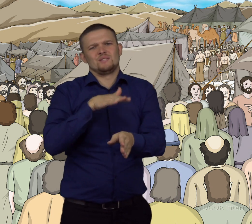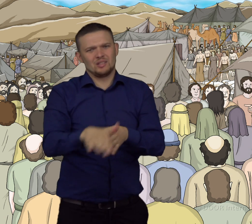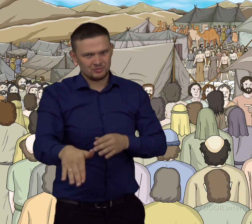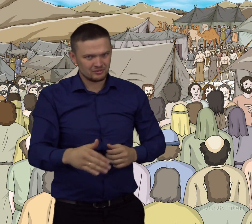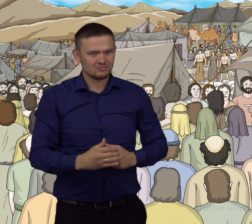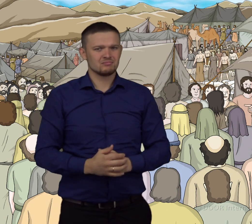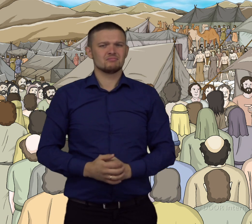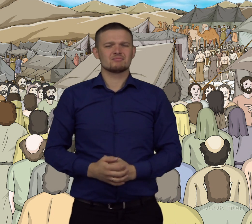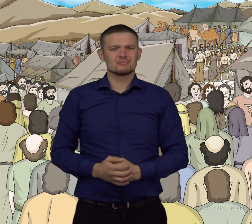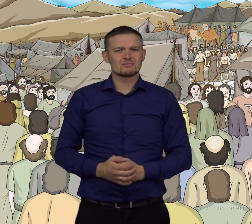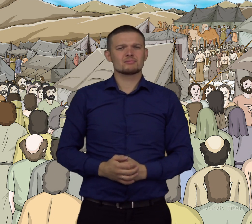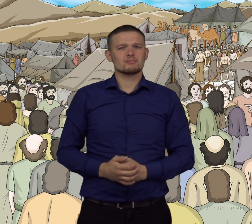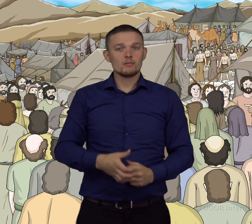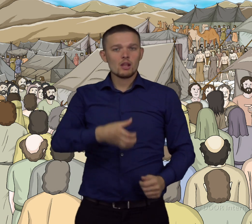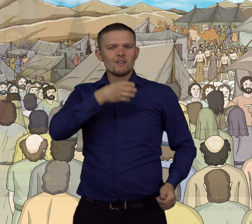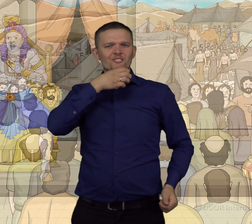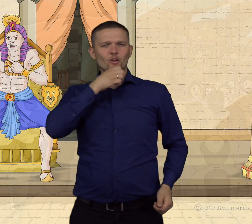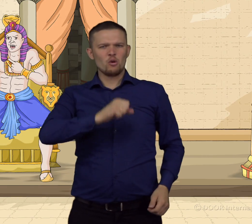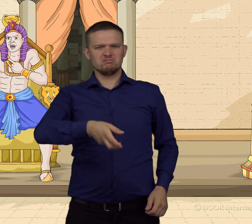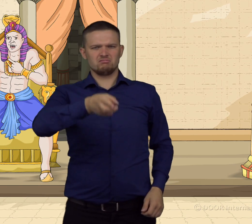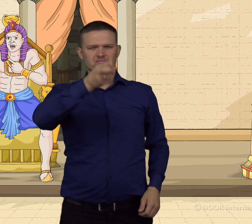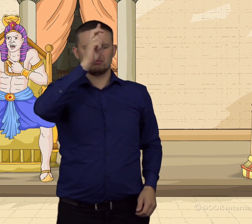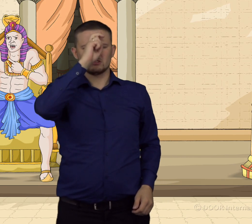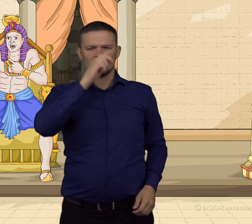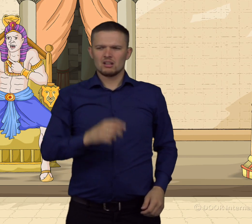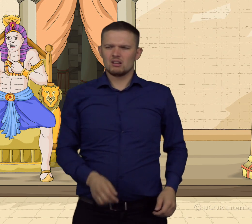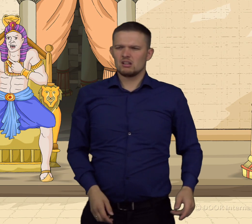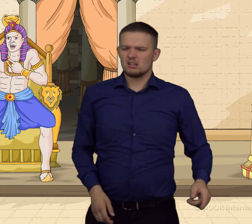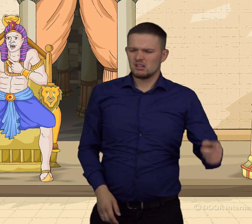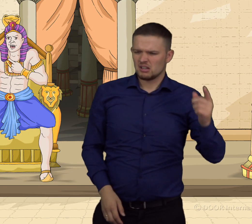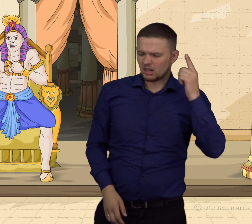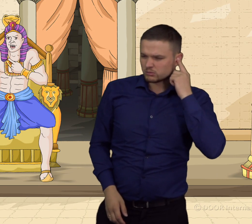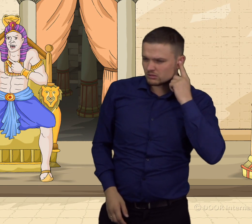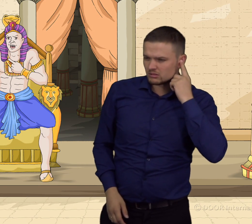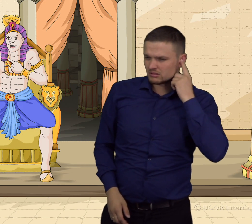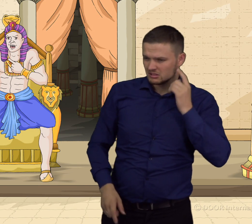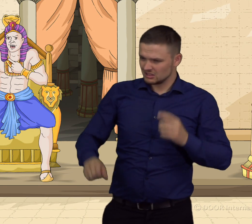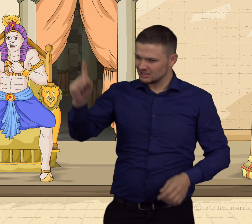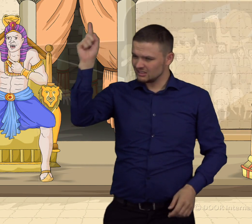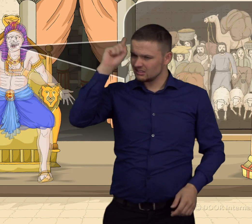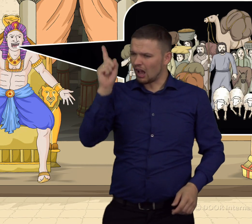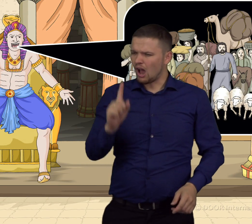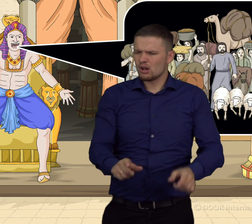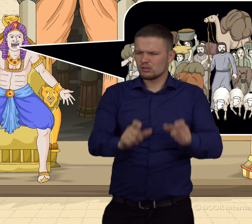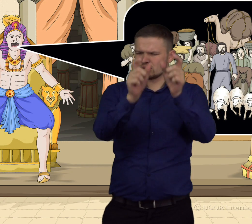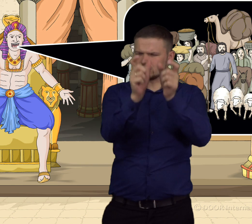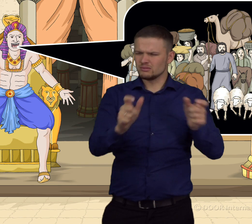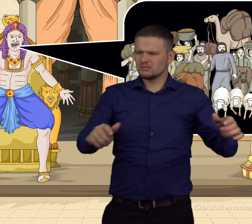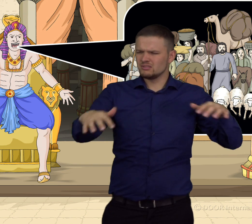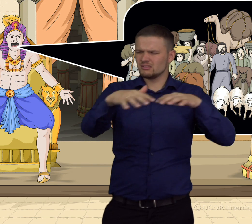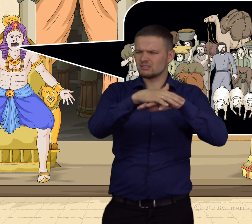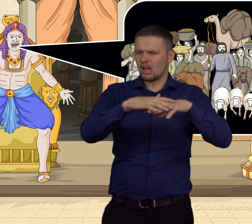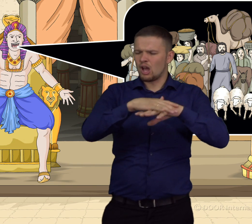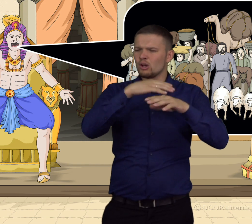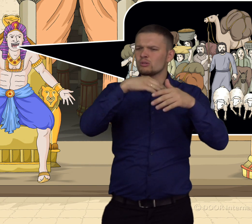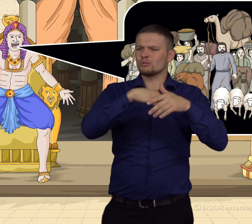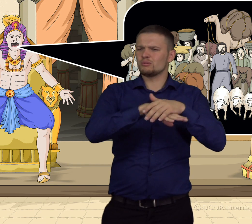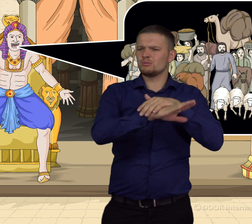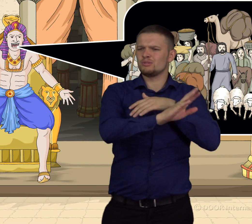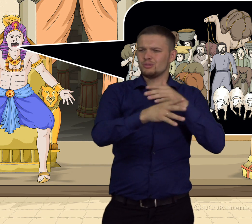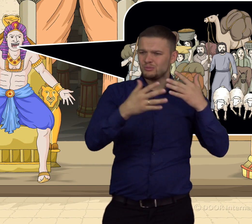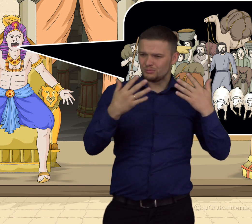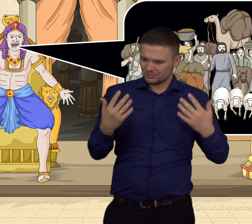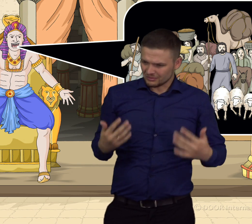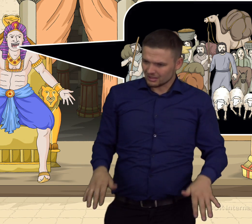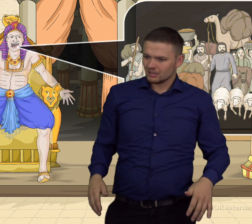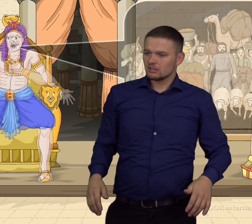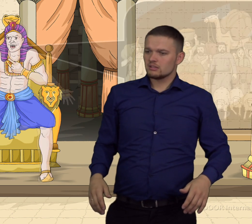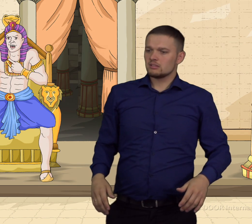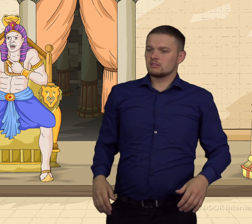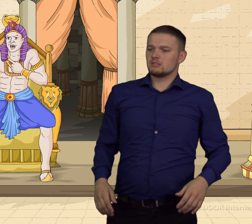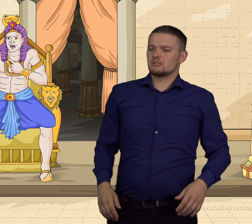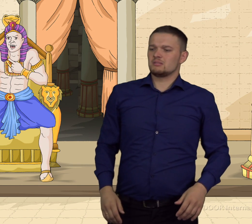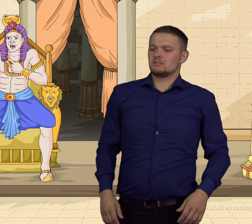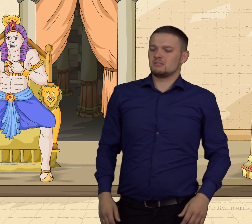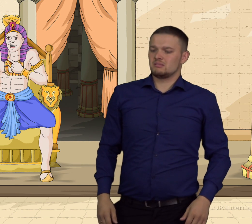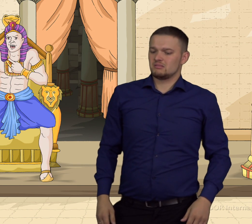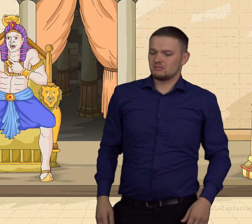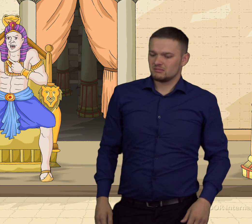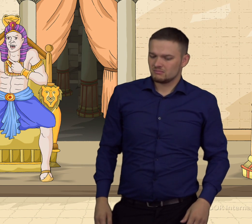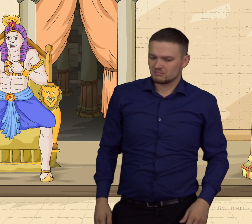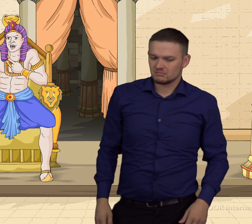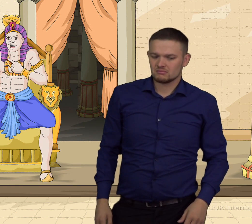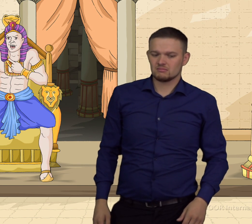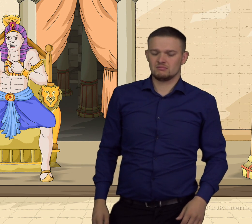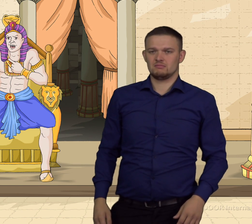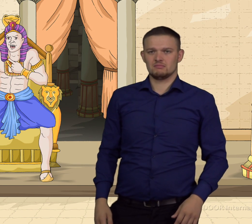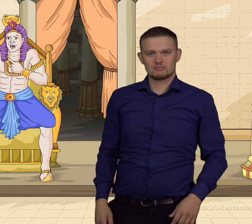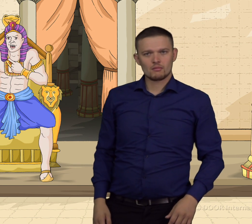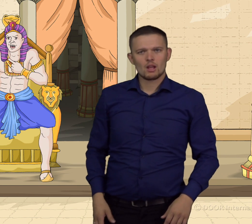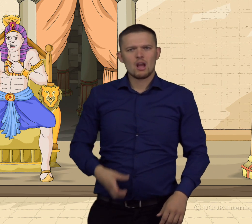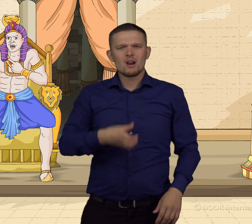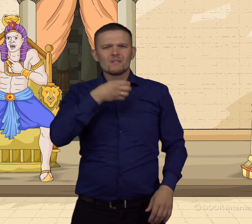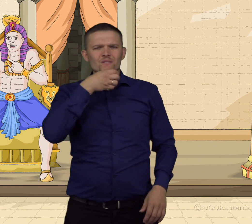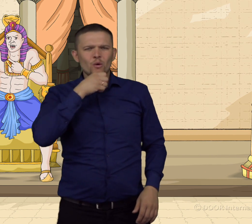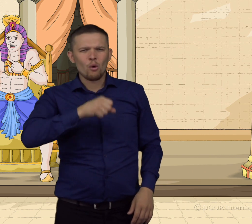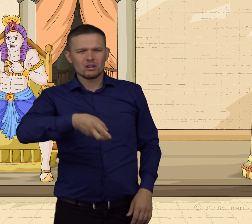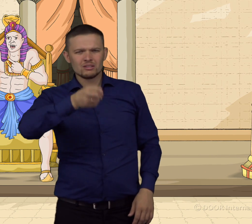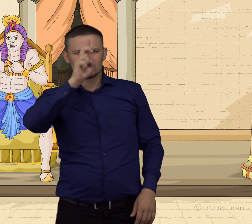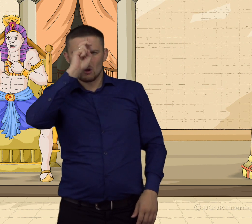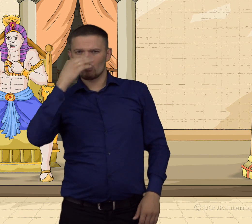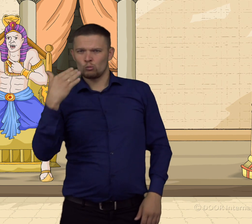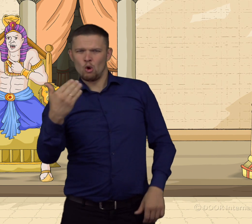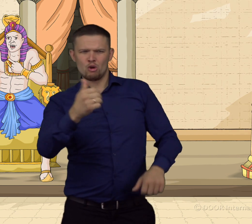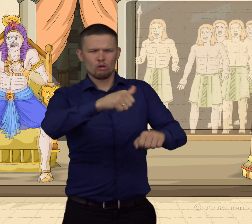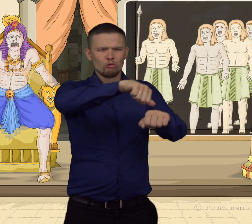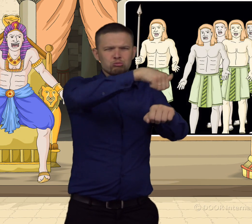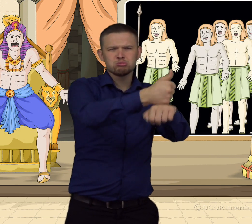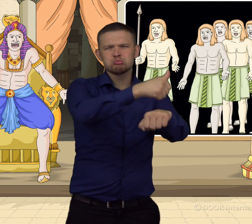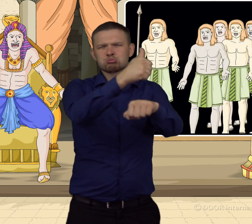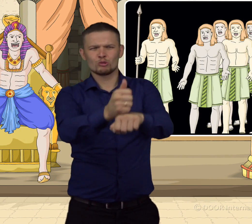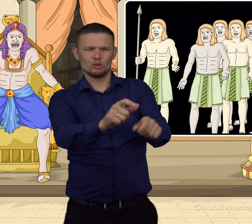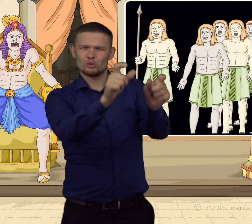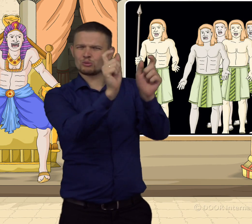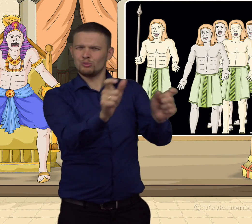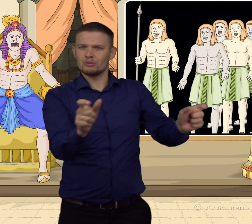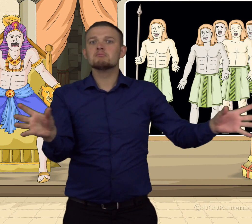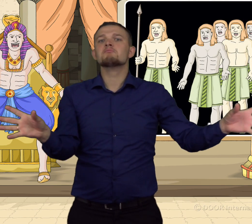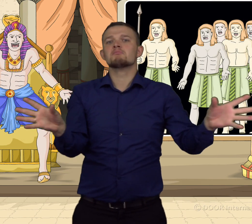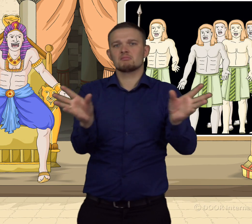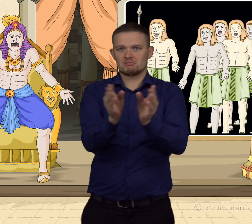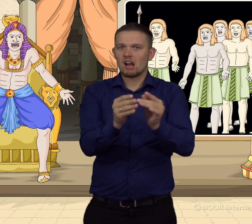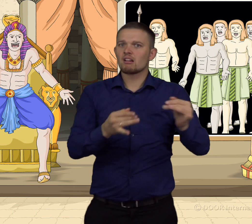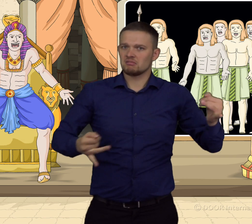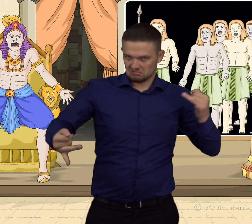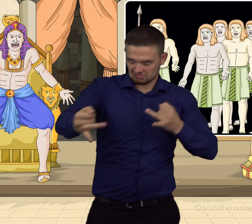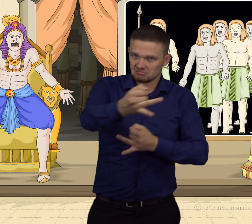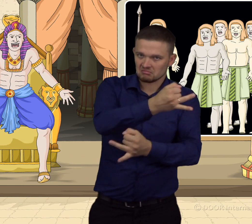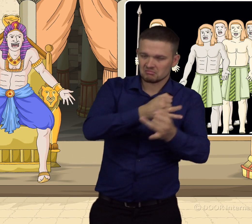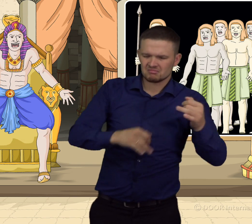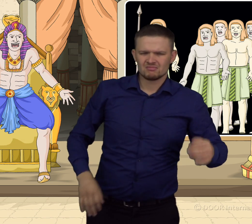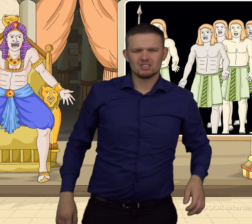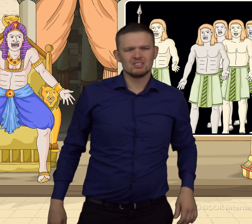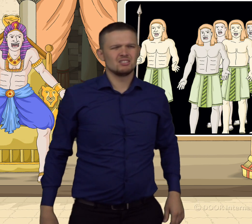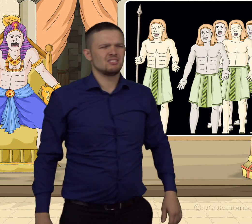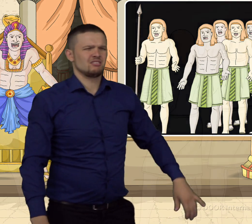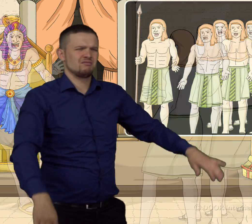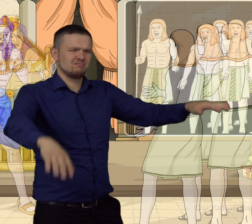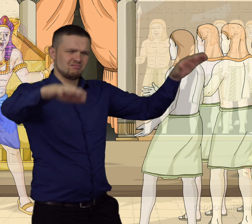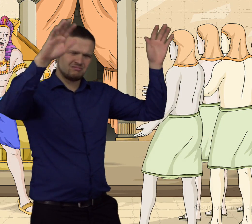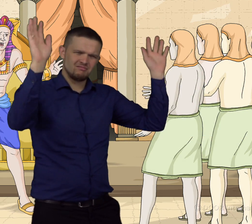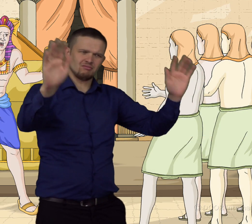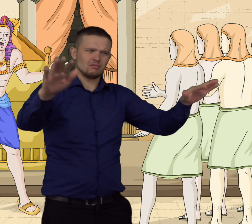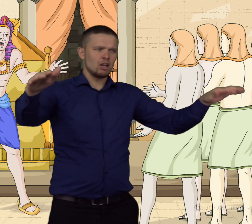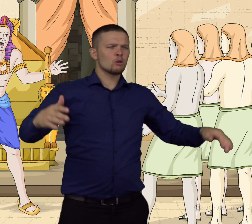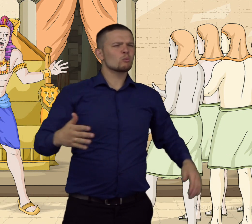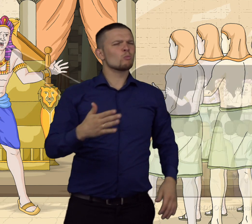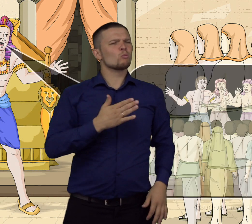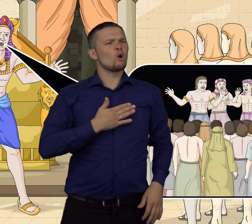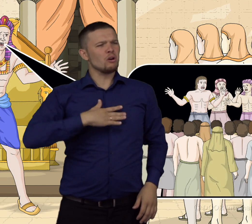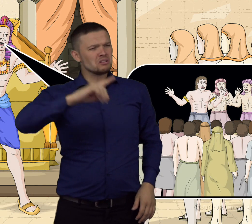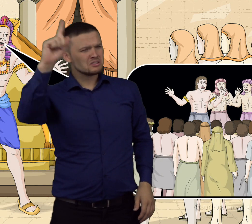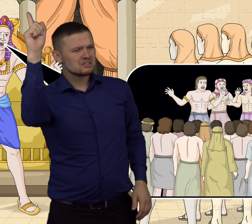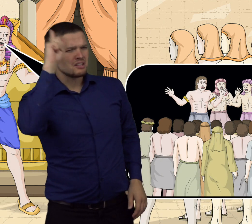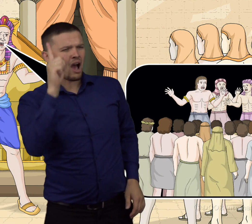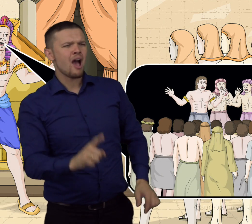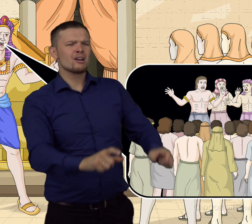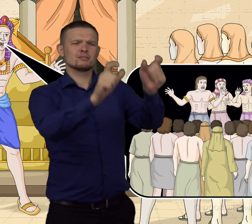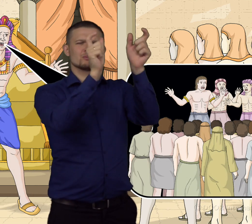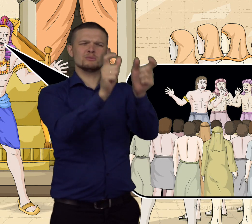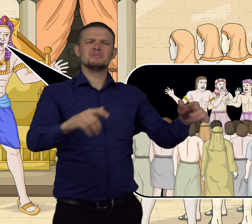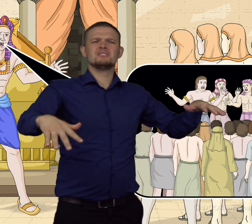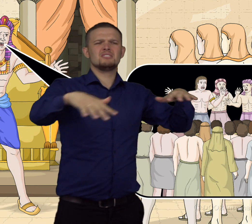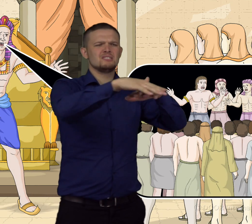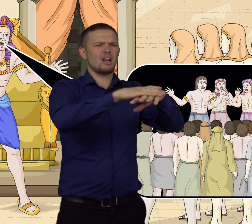When the king of Egypt was told that the people had fled, Pharaoh and his officials changed their minds about them and said, “What have we done?